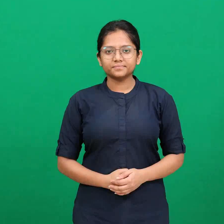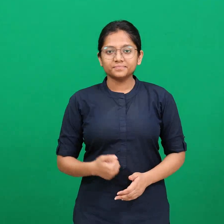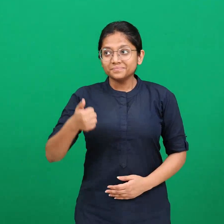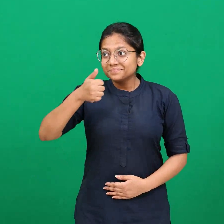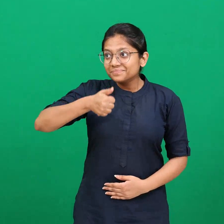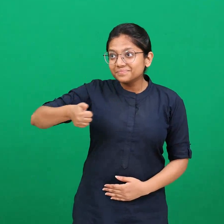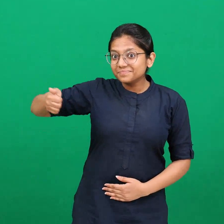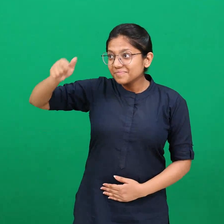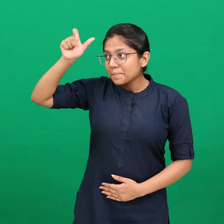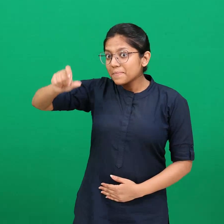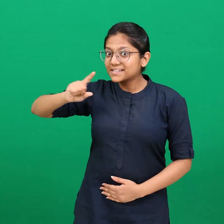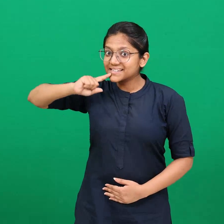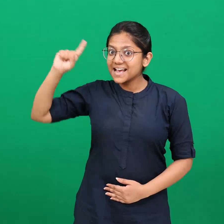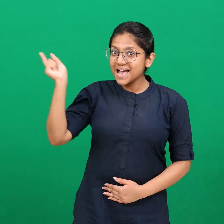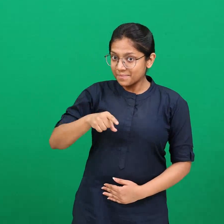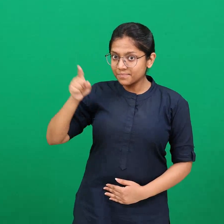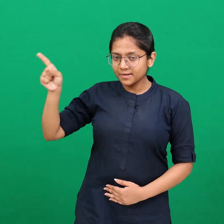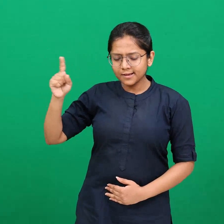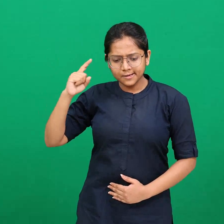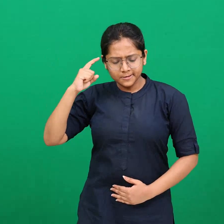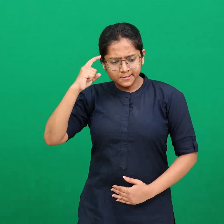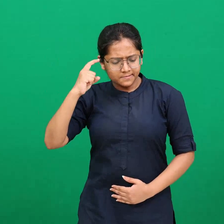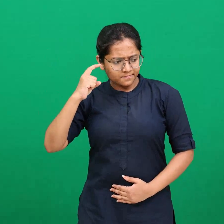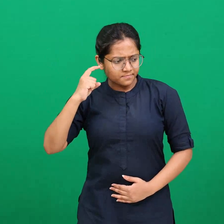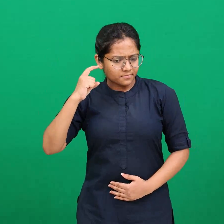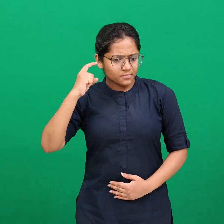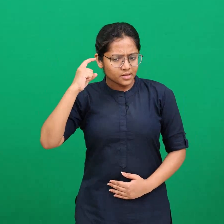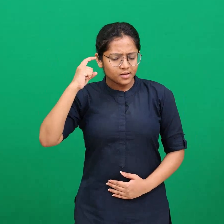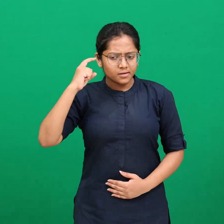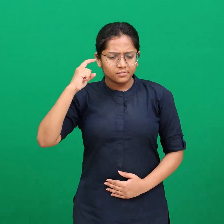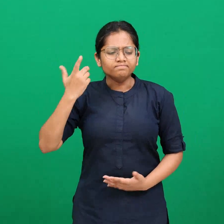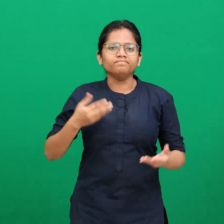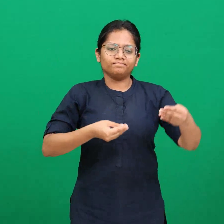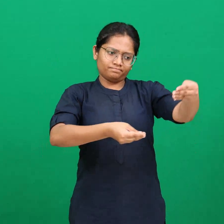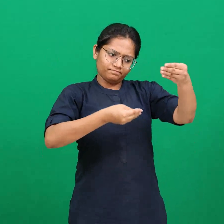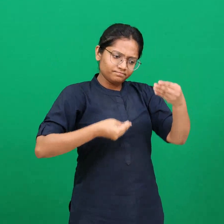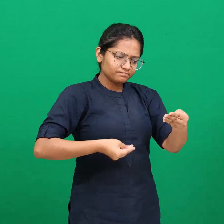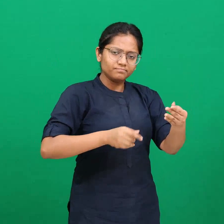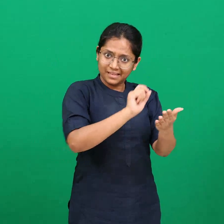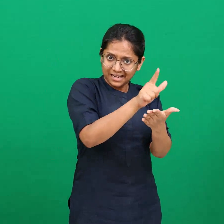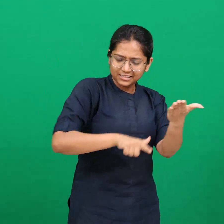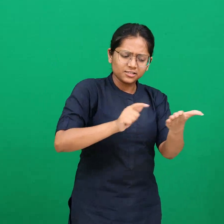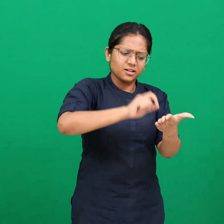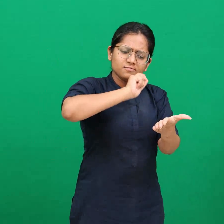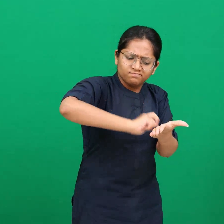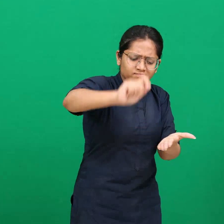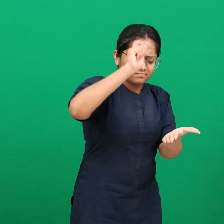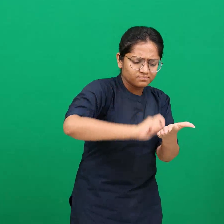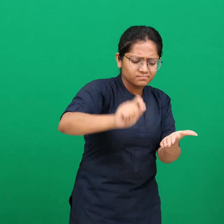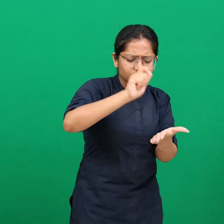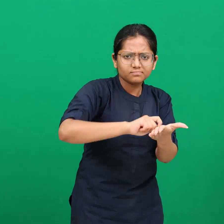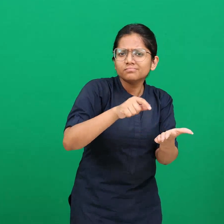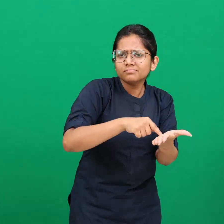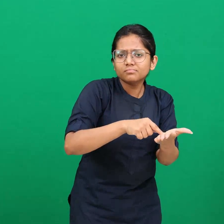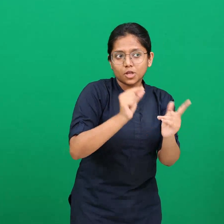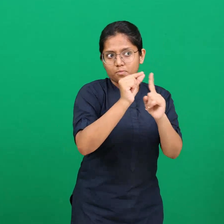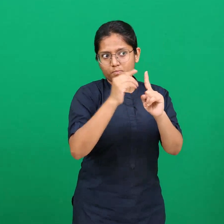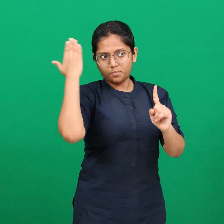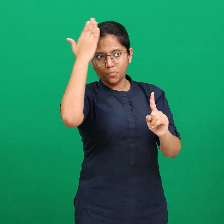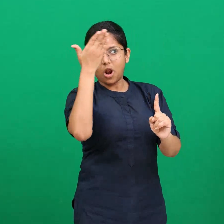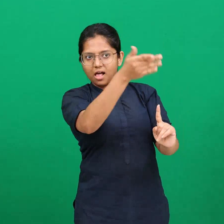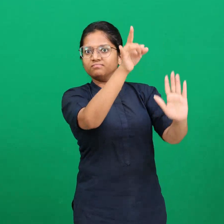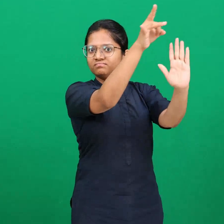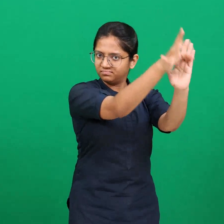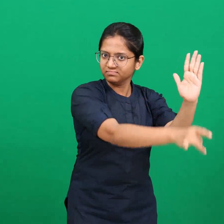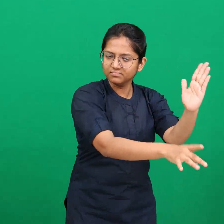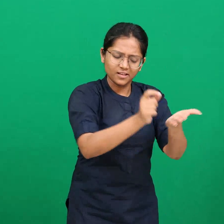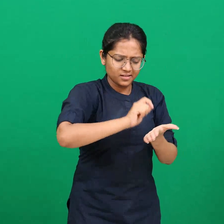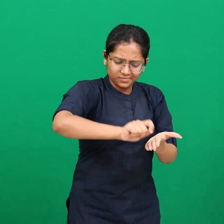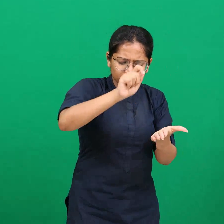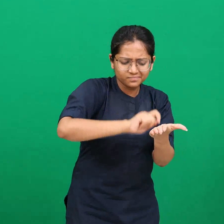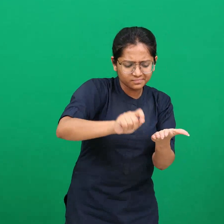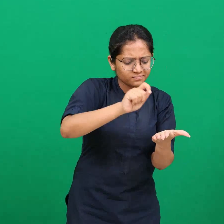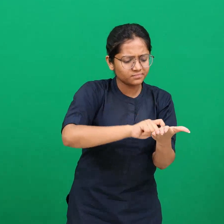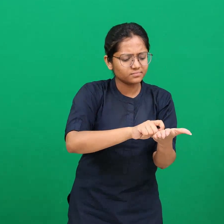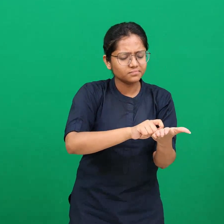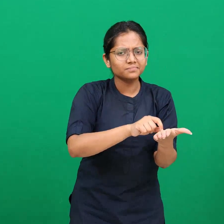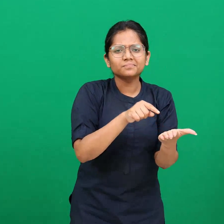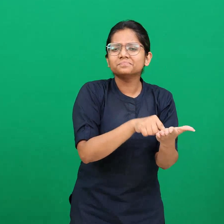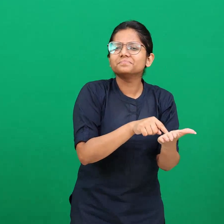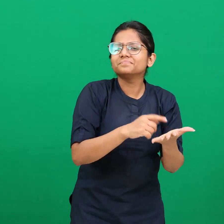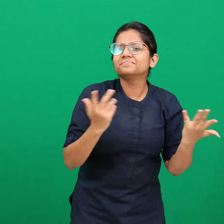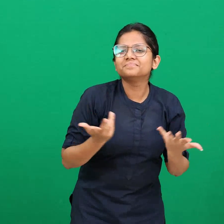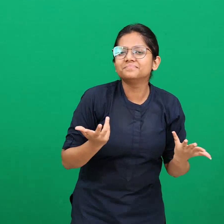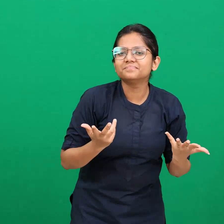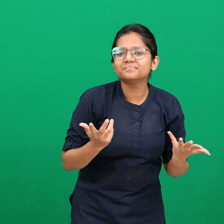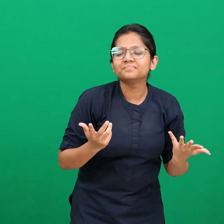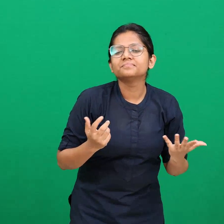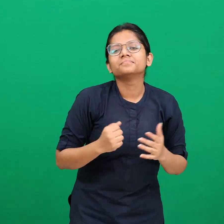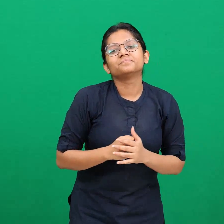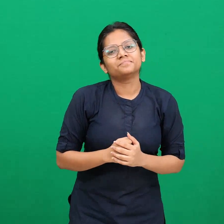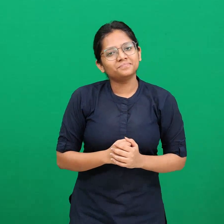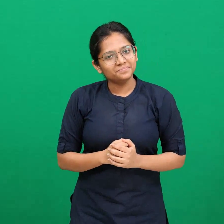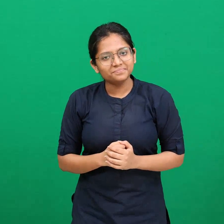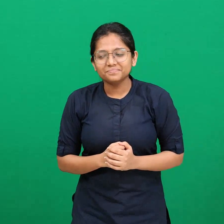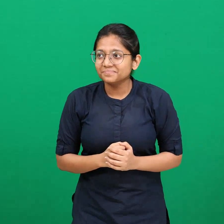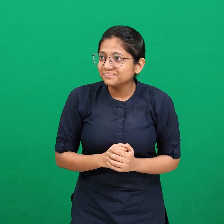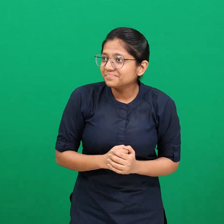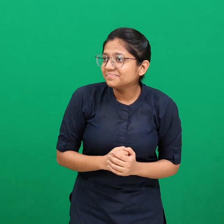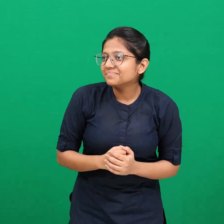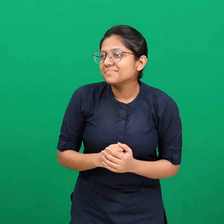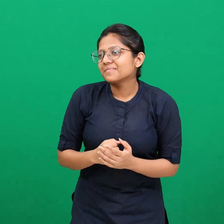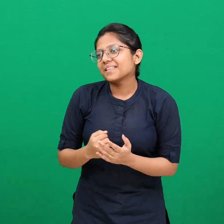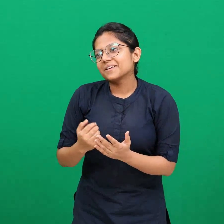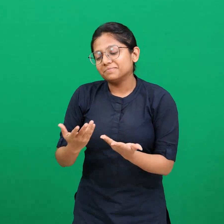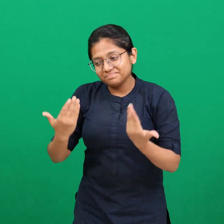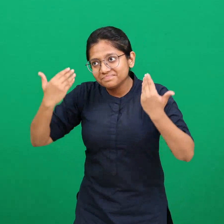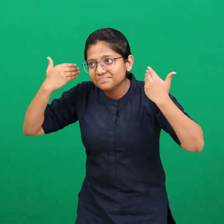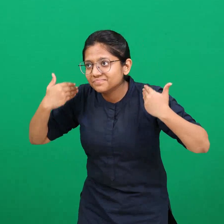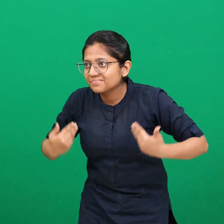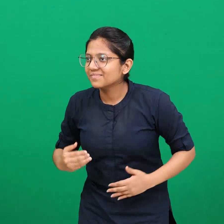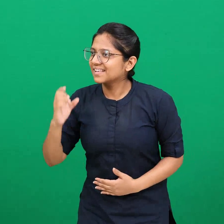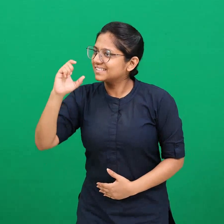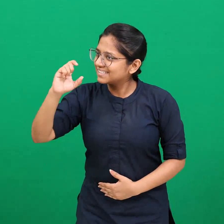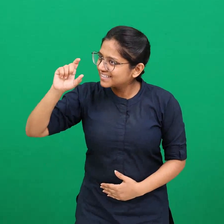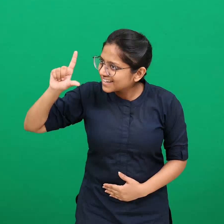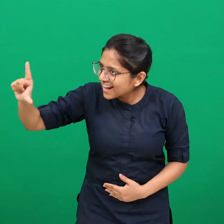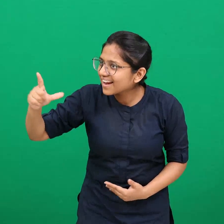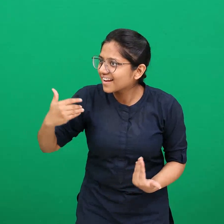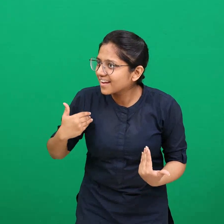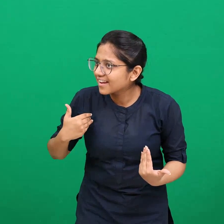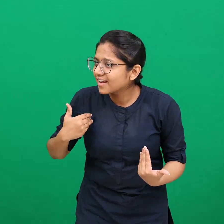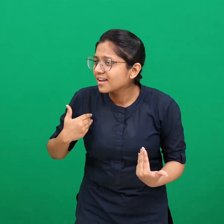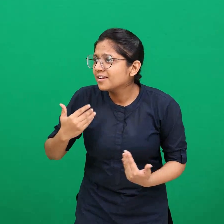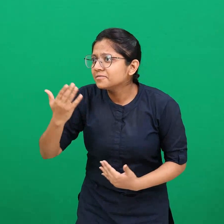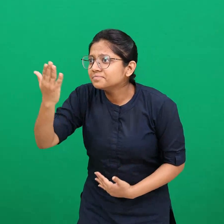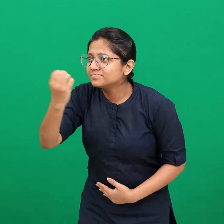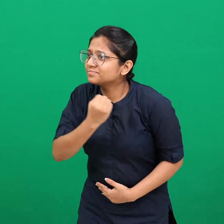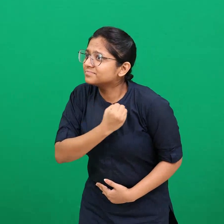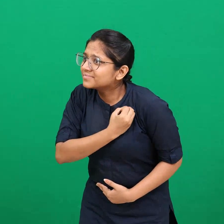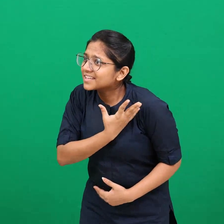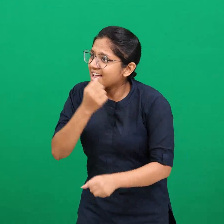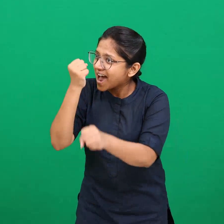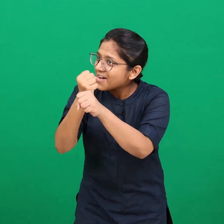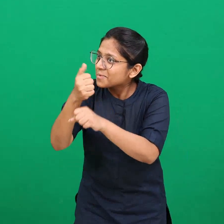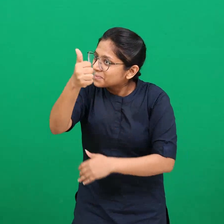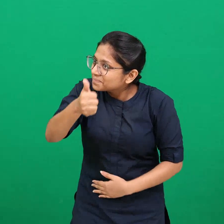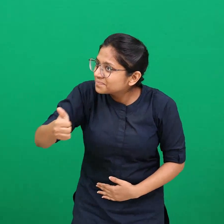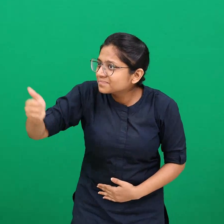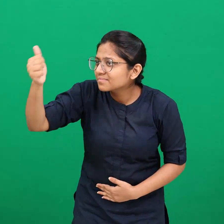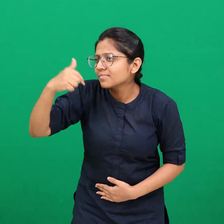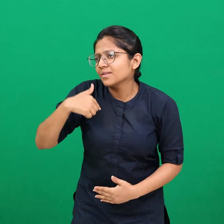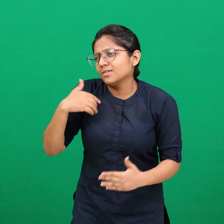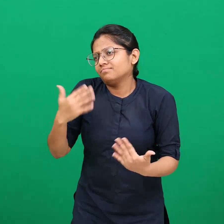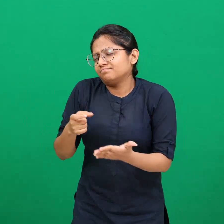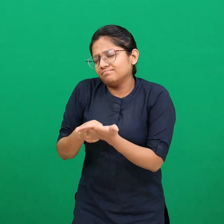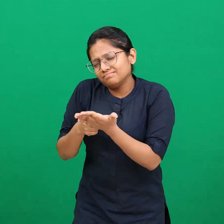And he wrote the following letter: Claudius Lysias, To His Excellency, Governor Felix: Greetings.